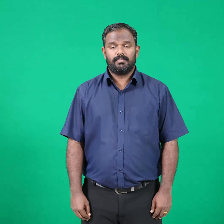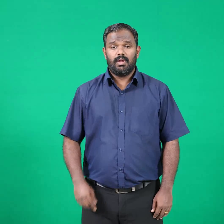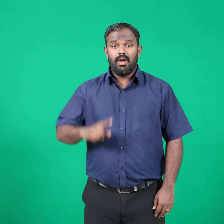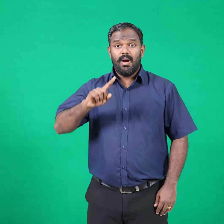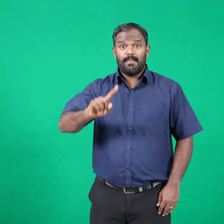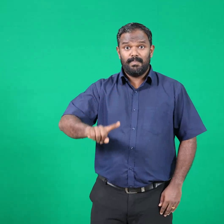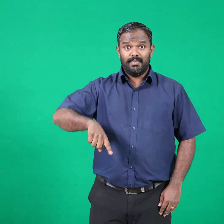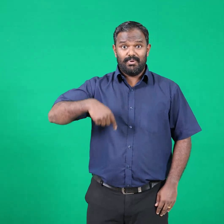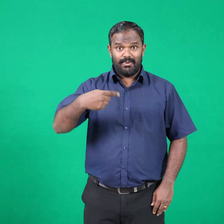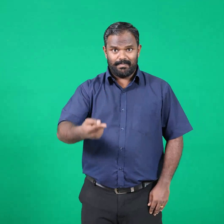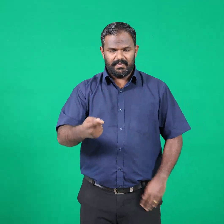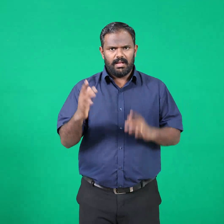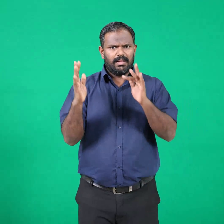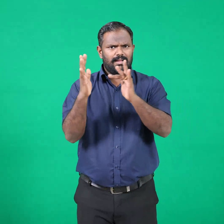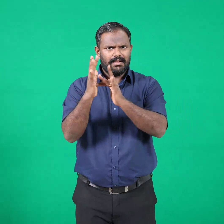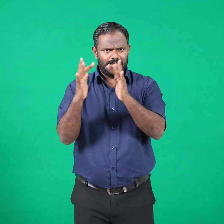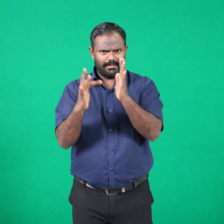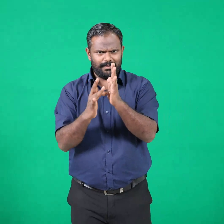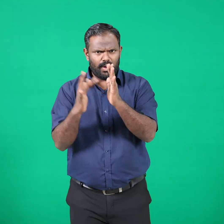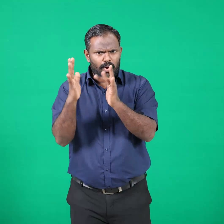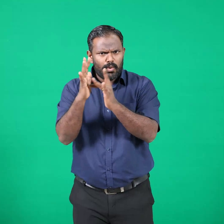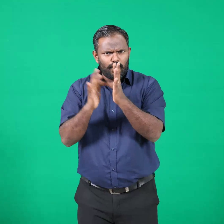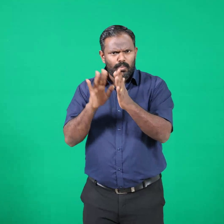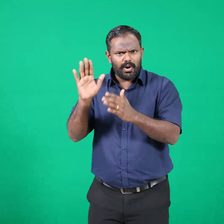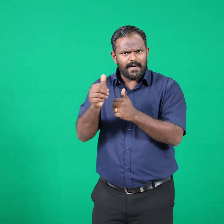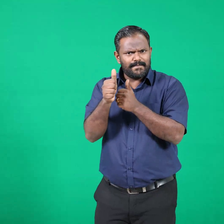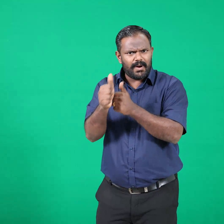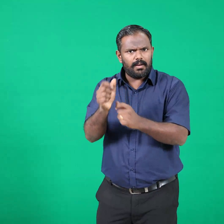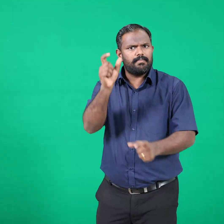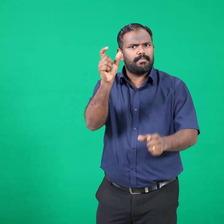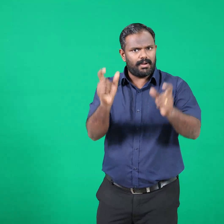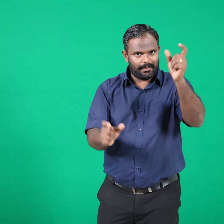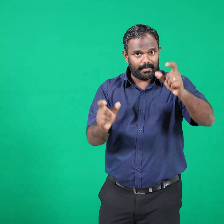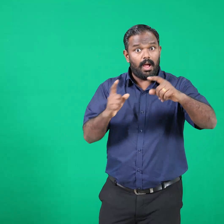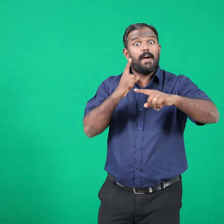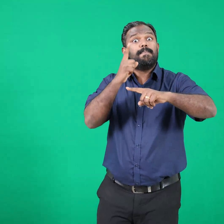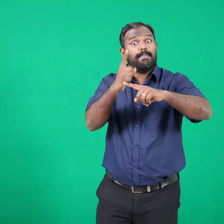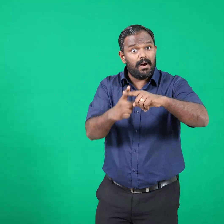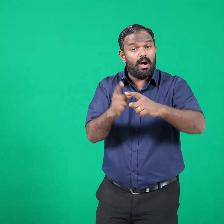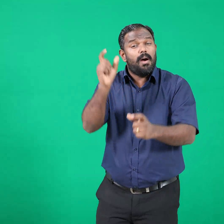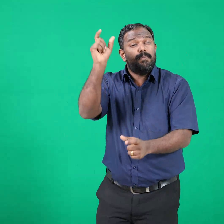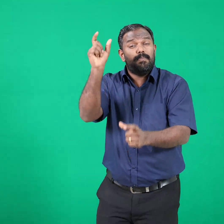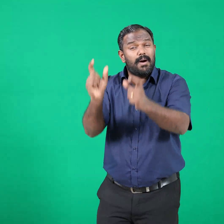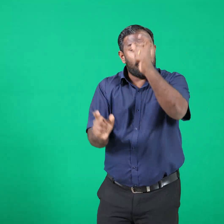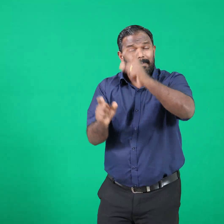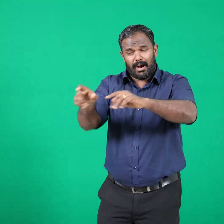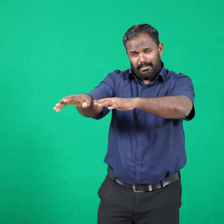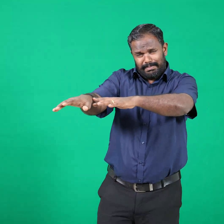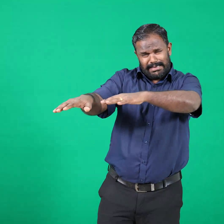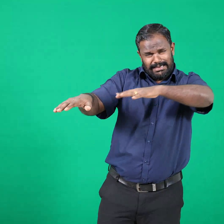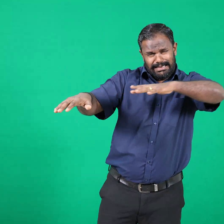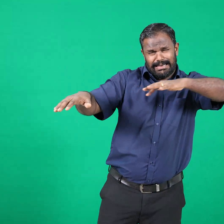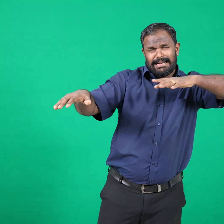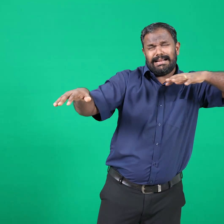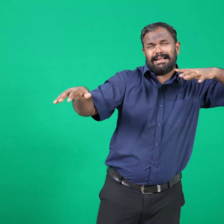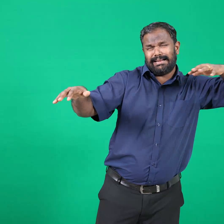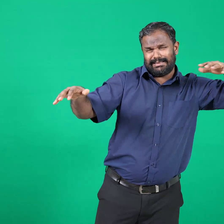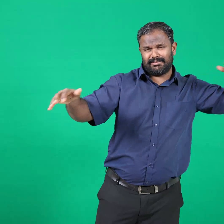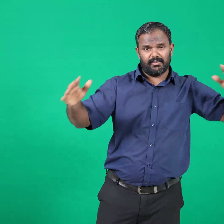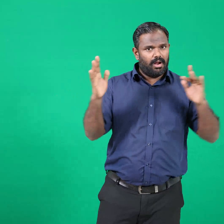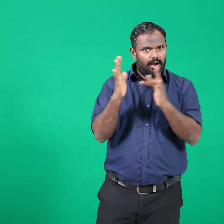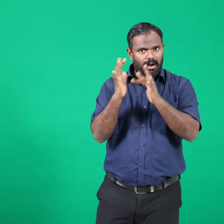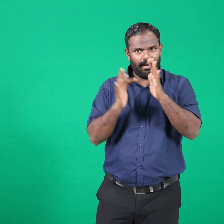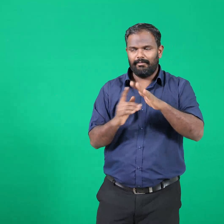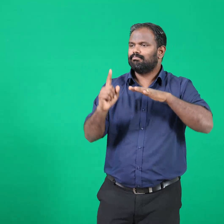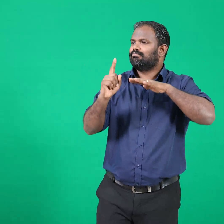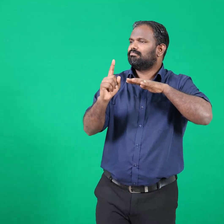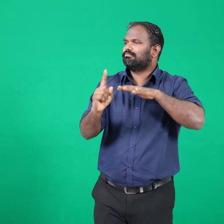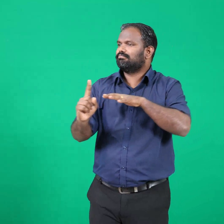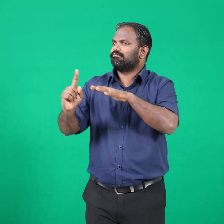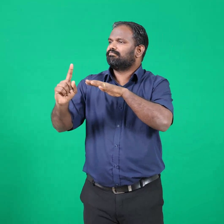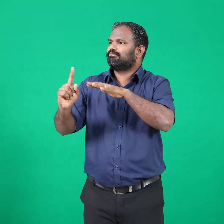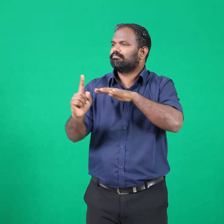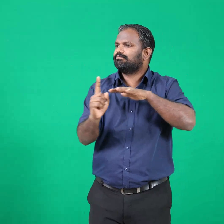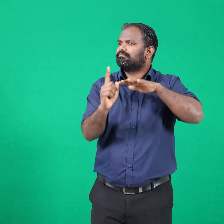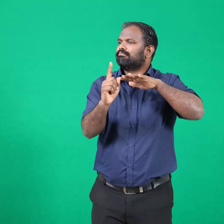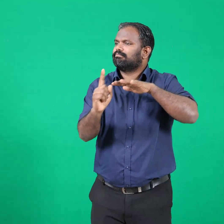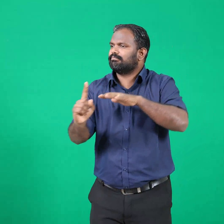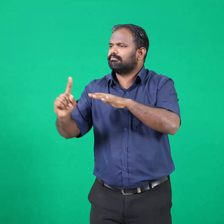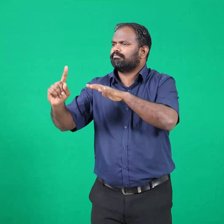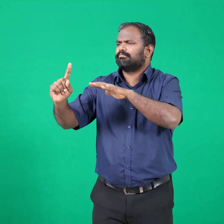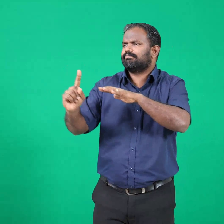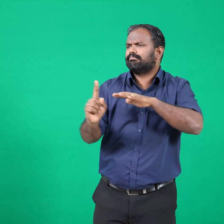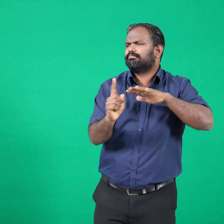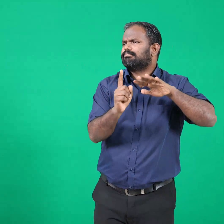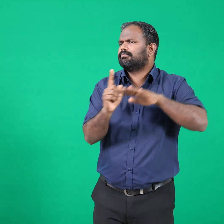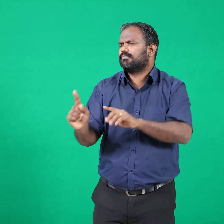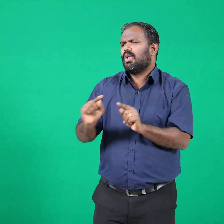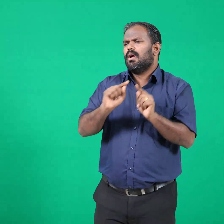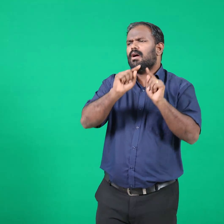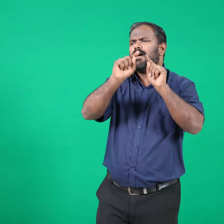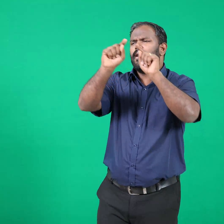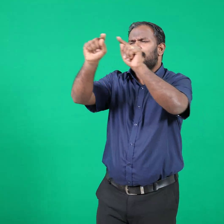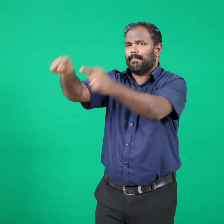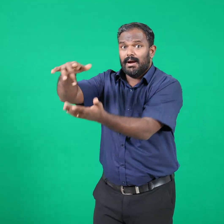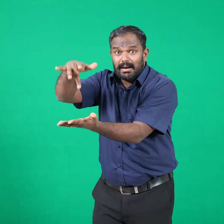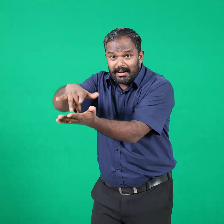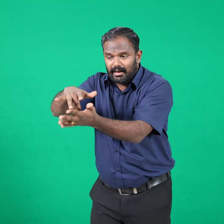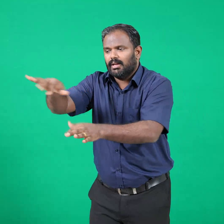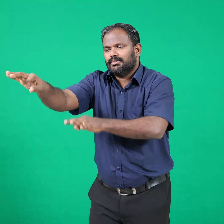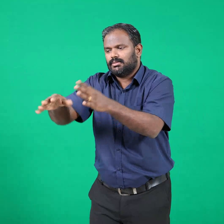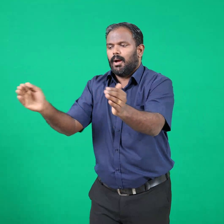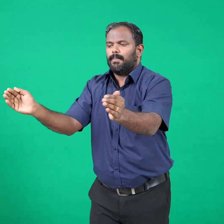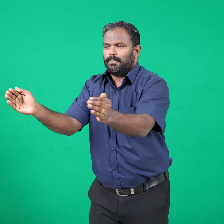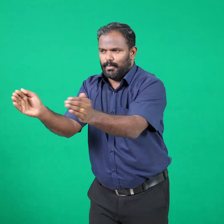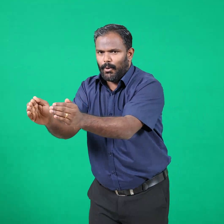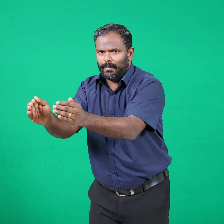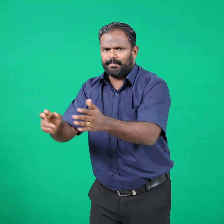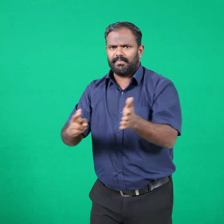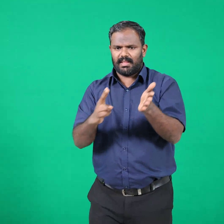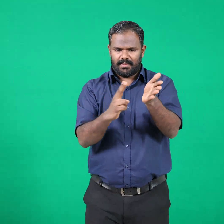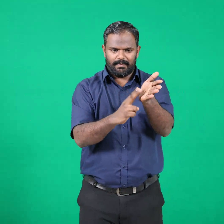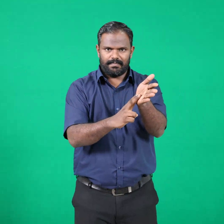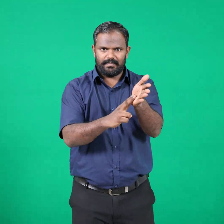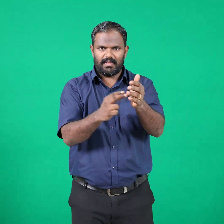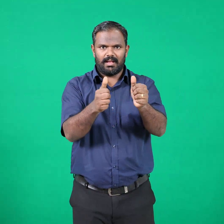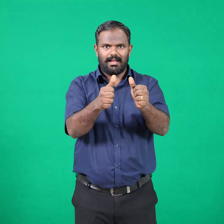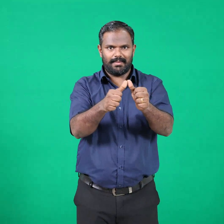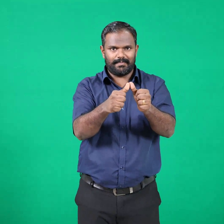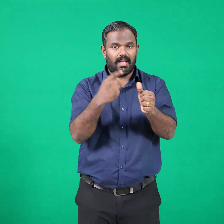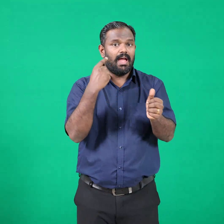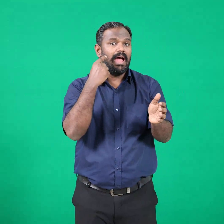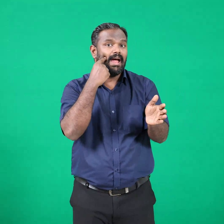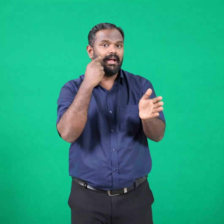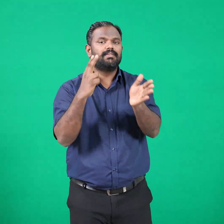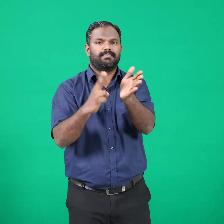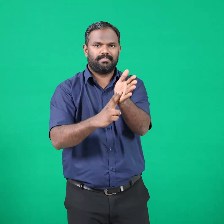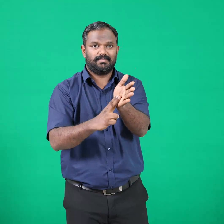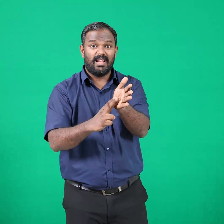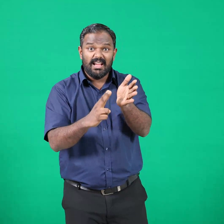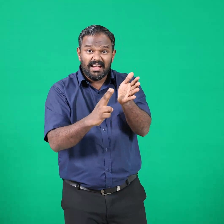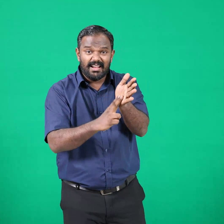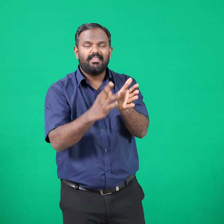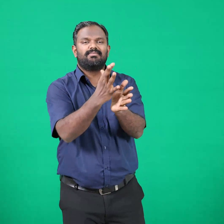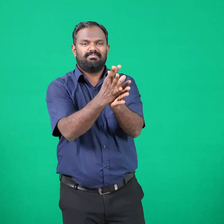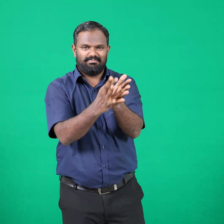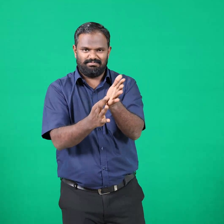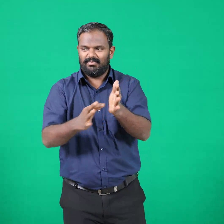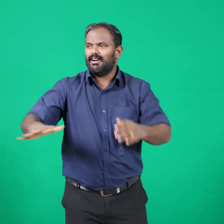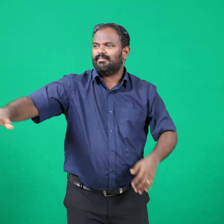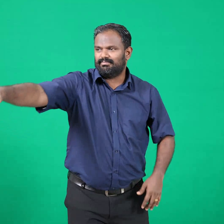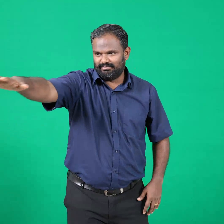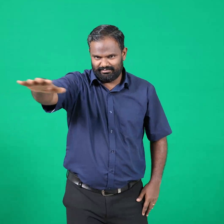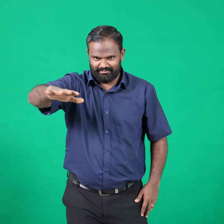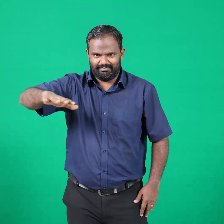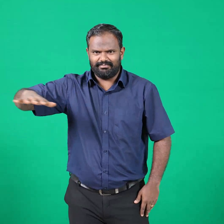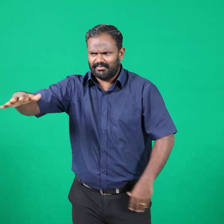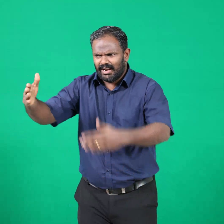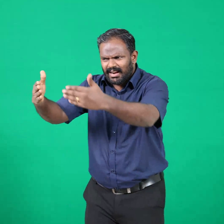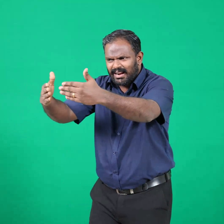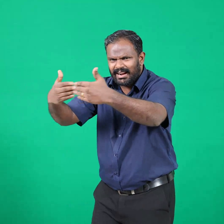Soon afterward, Jesus went to a town called Nain. His disciples went with Him, accompanied by a large crowd.